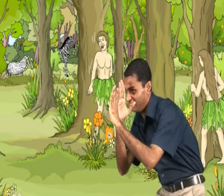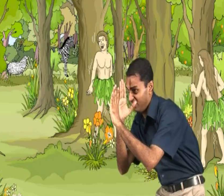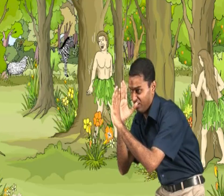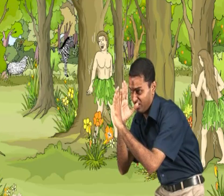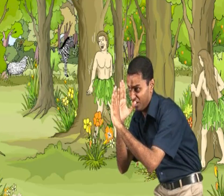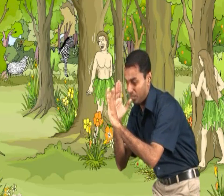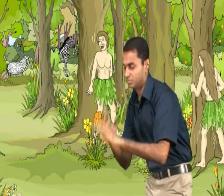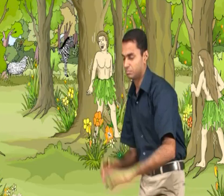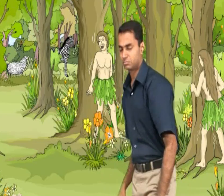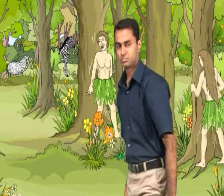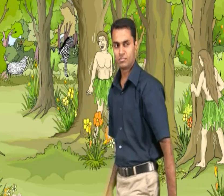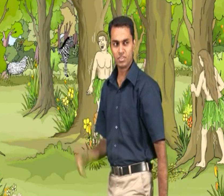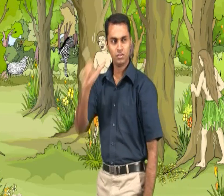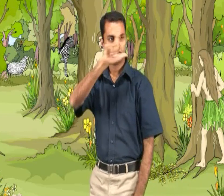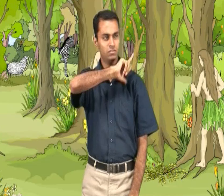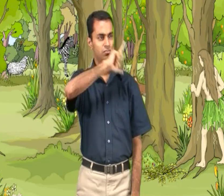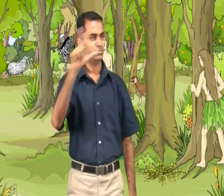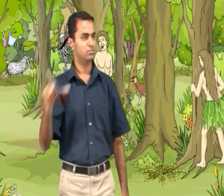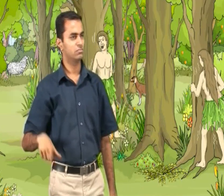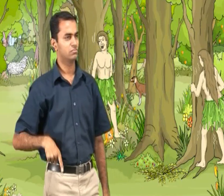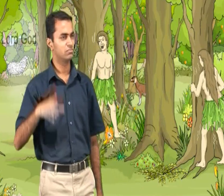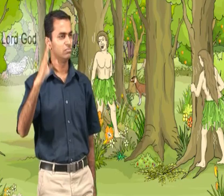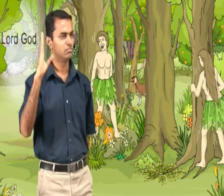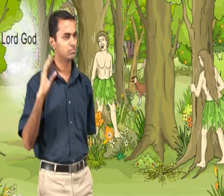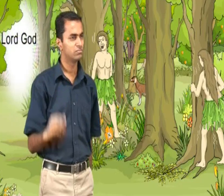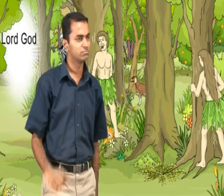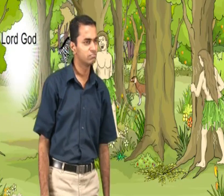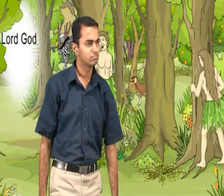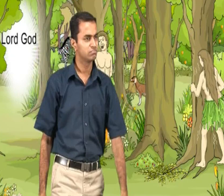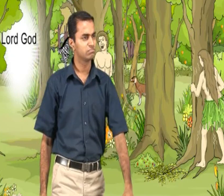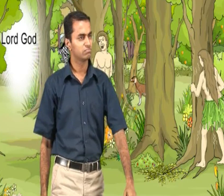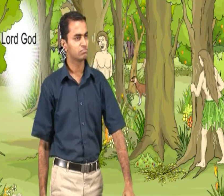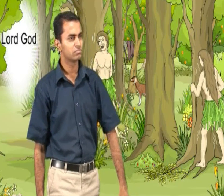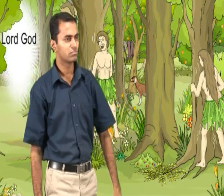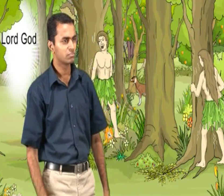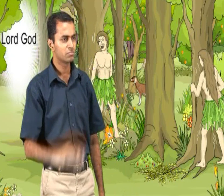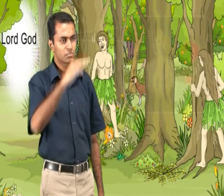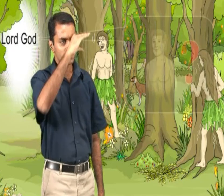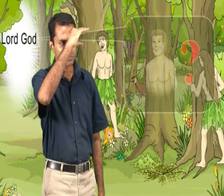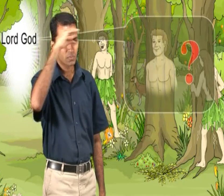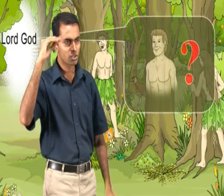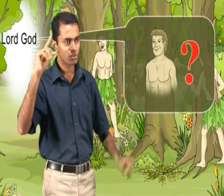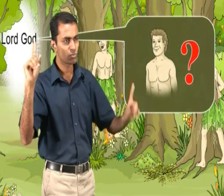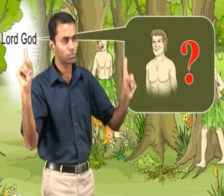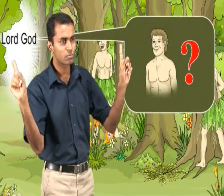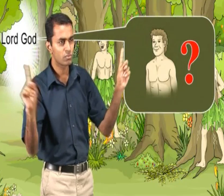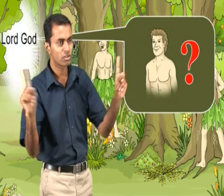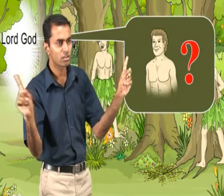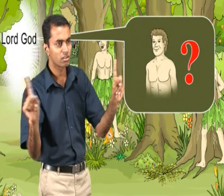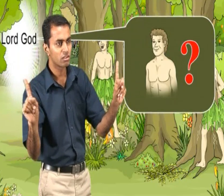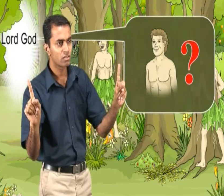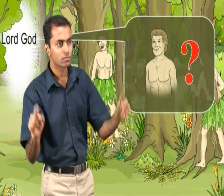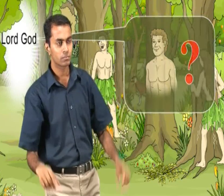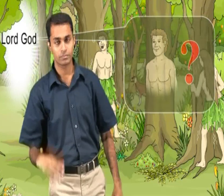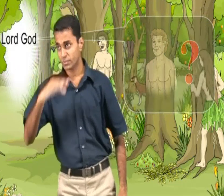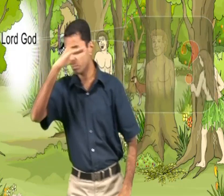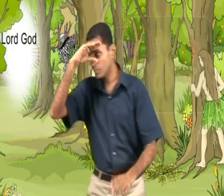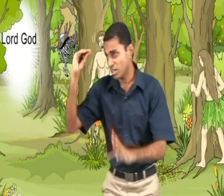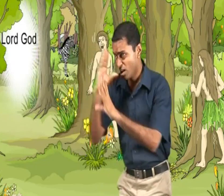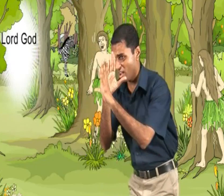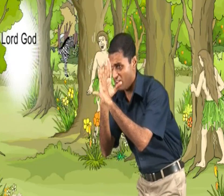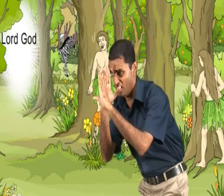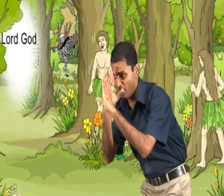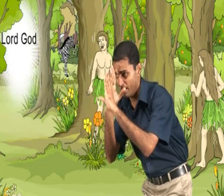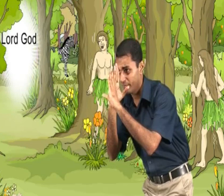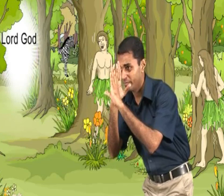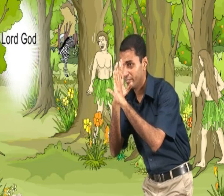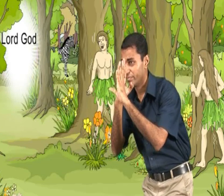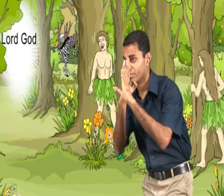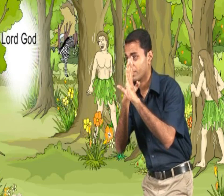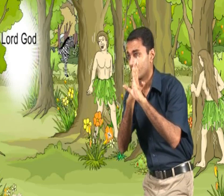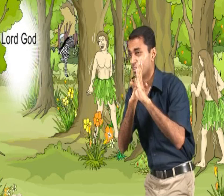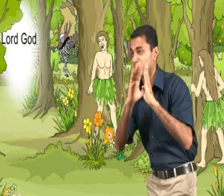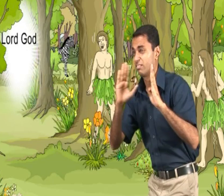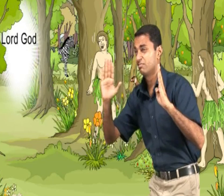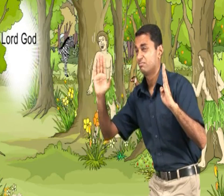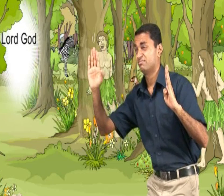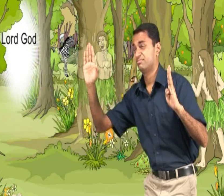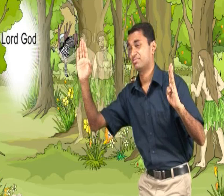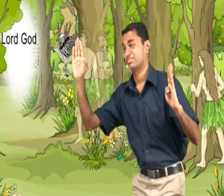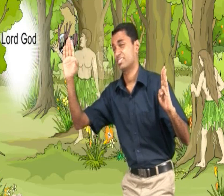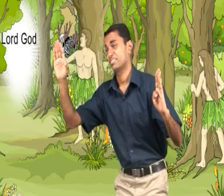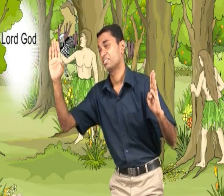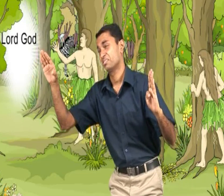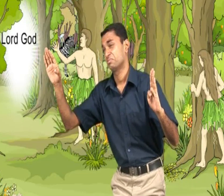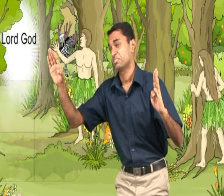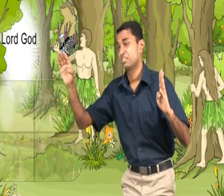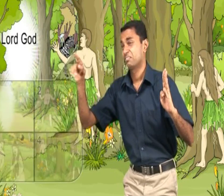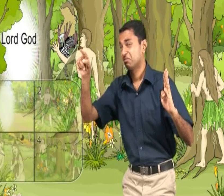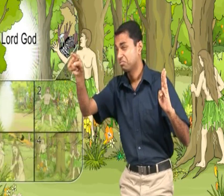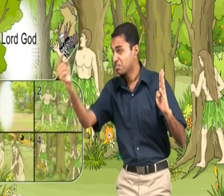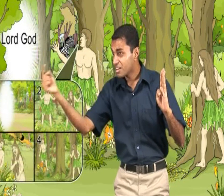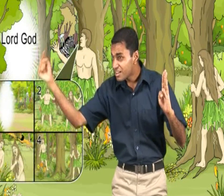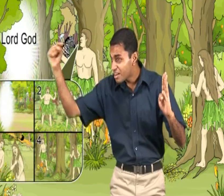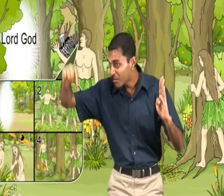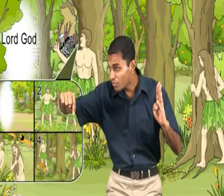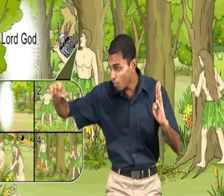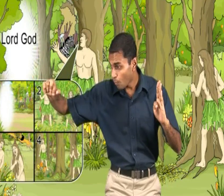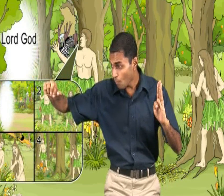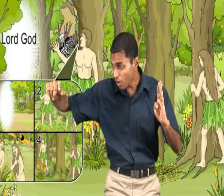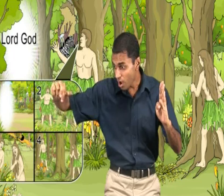But the LORD God called out to the man, “Where are you?”